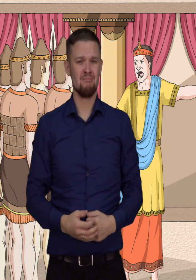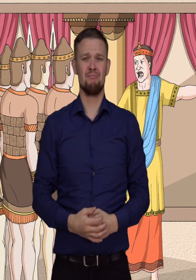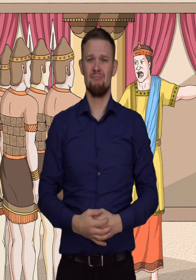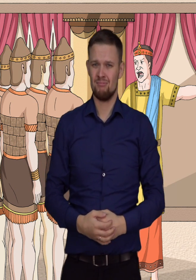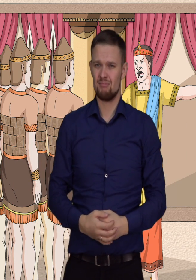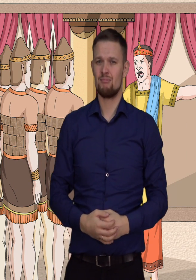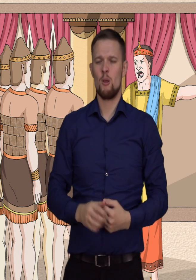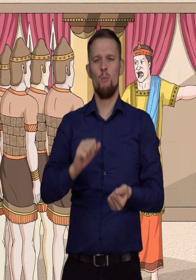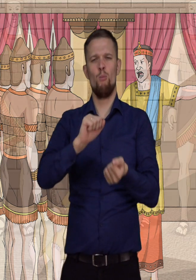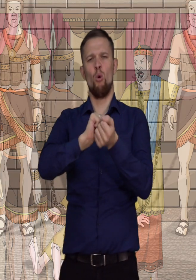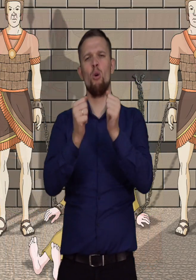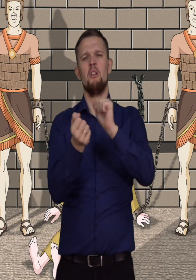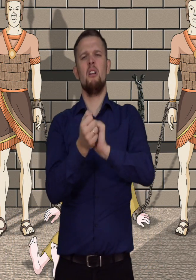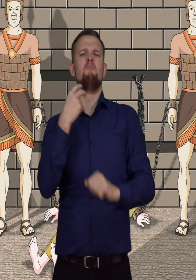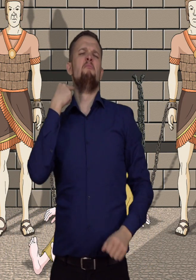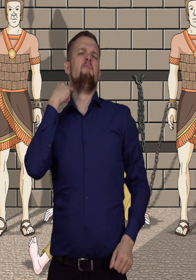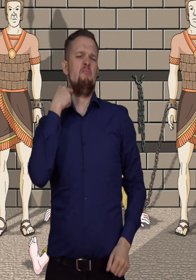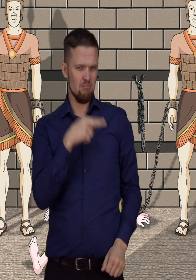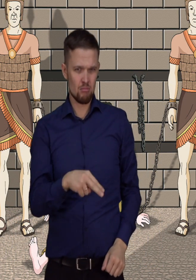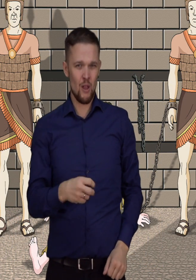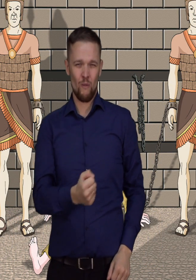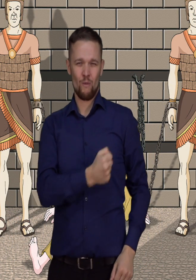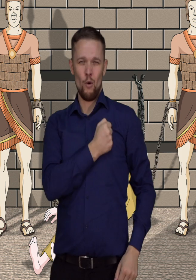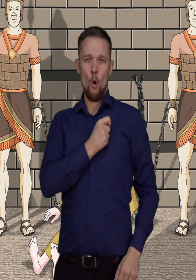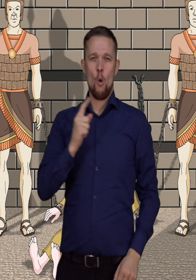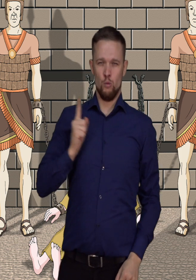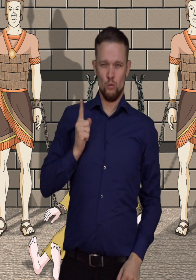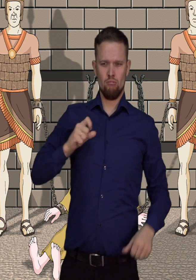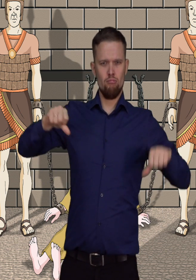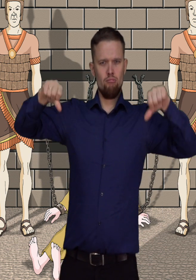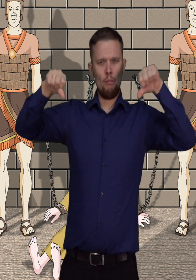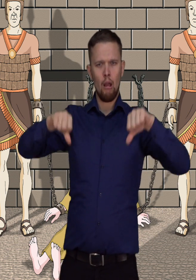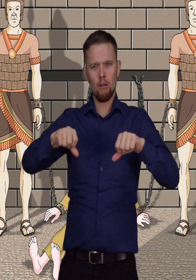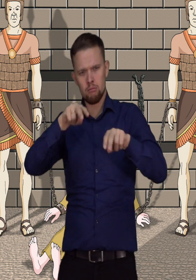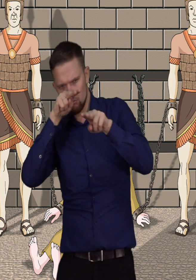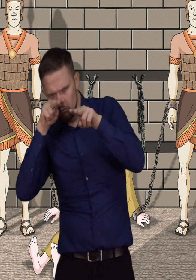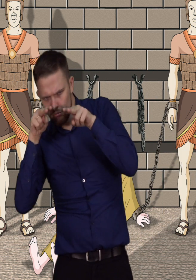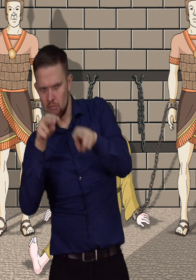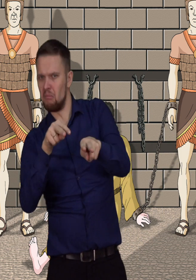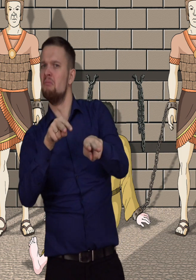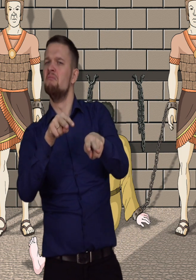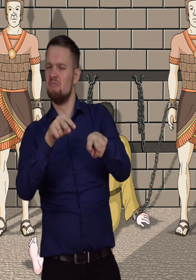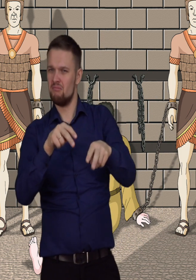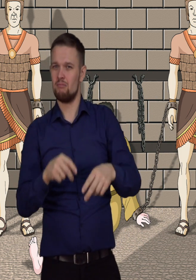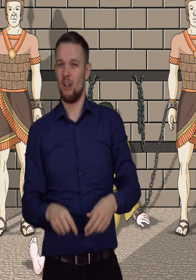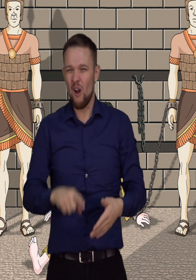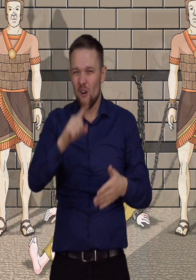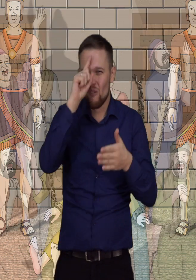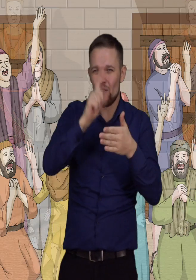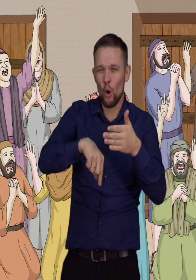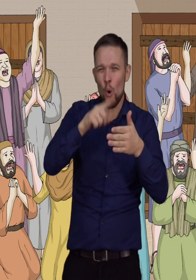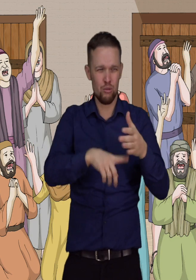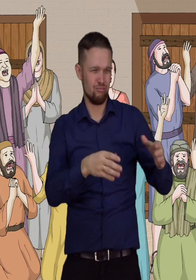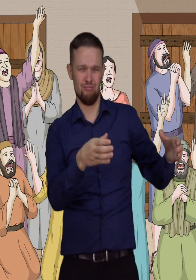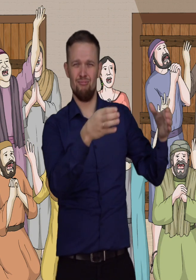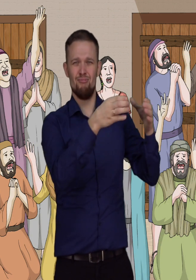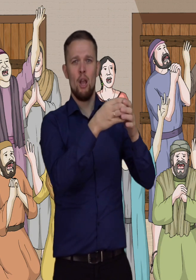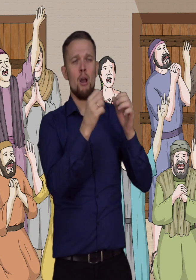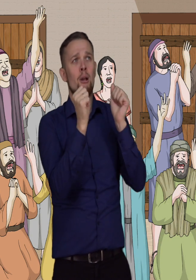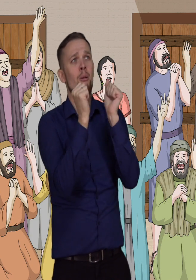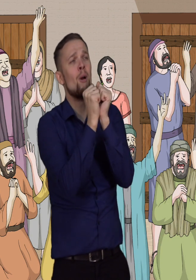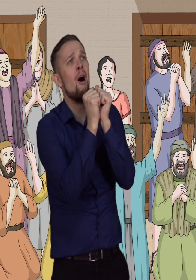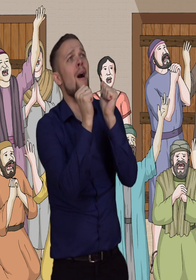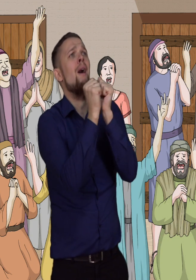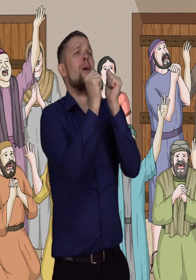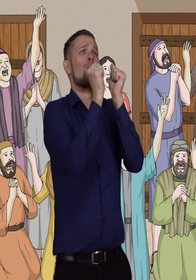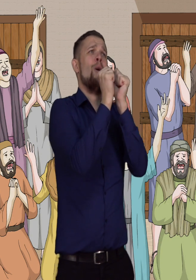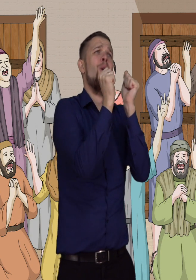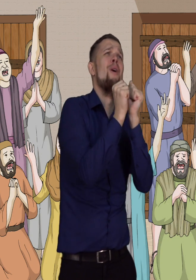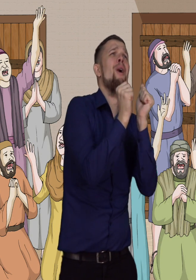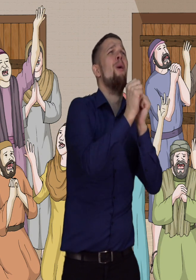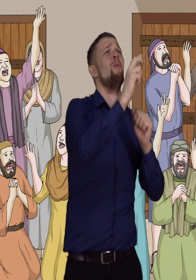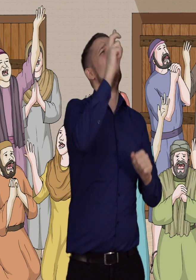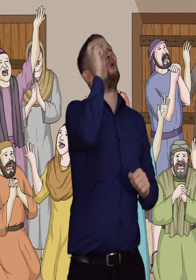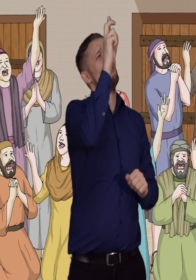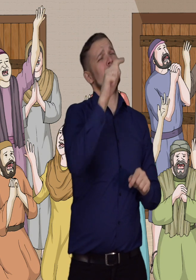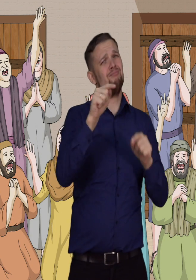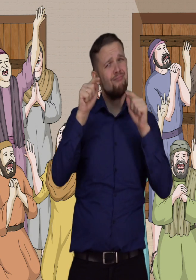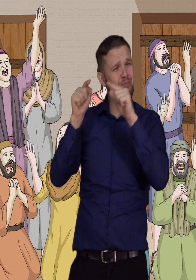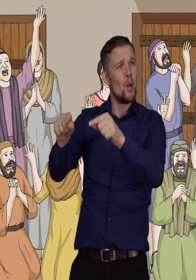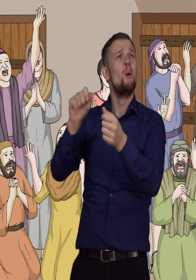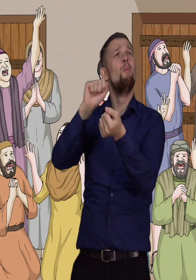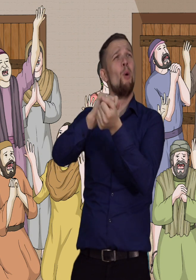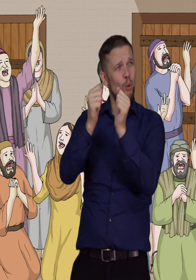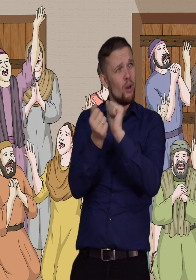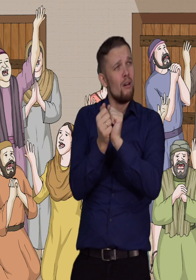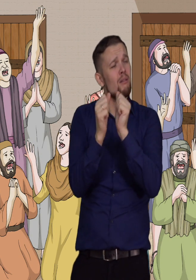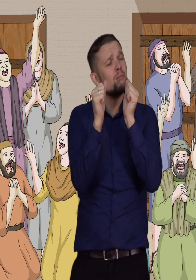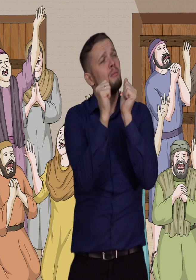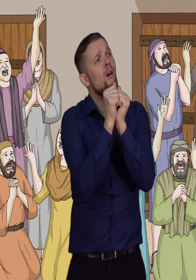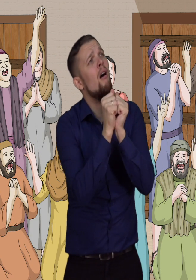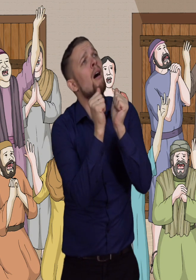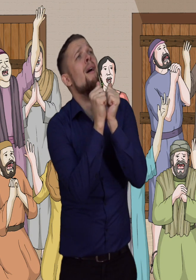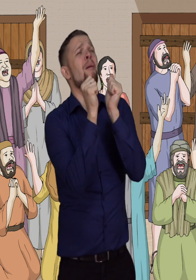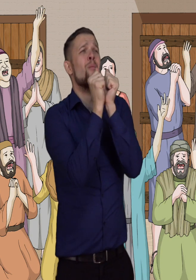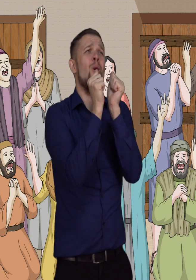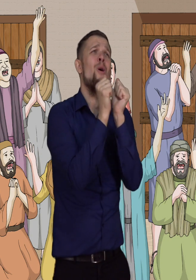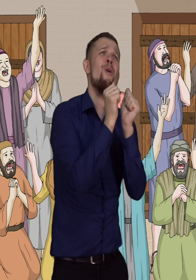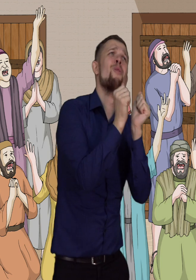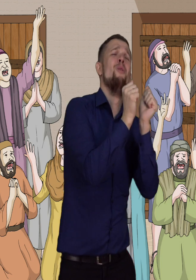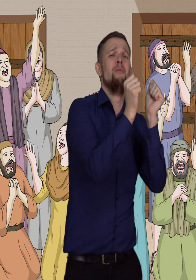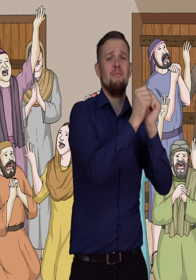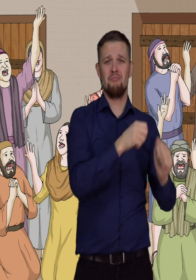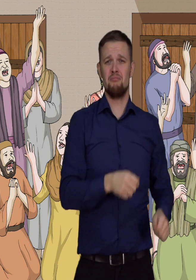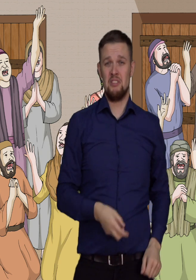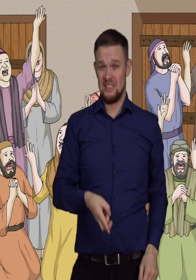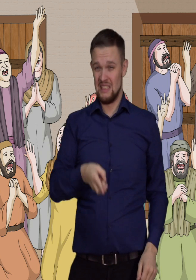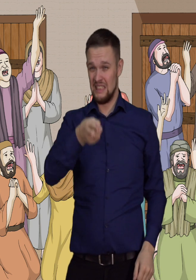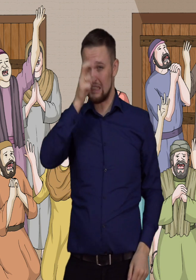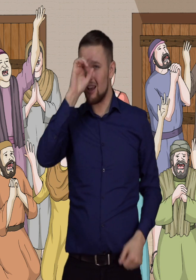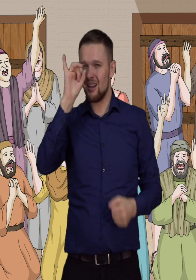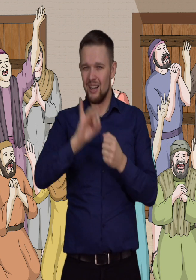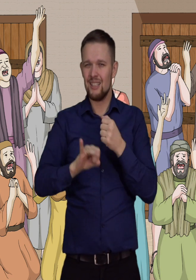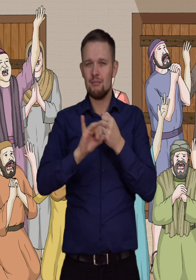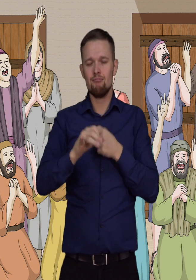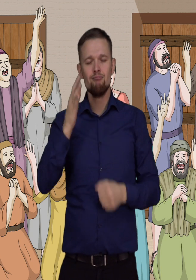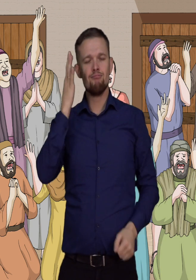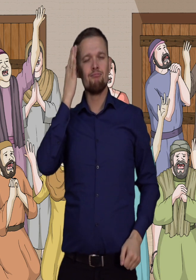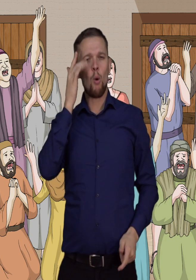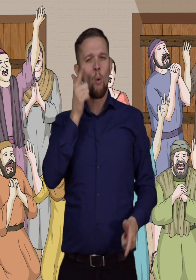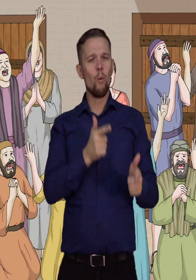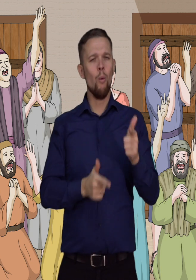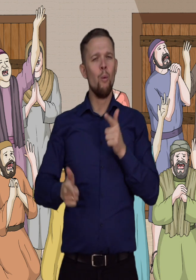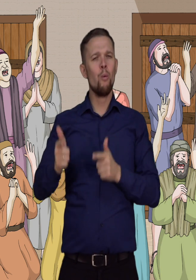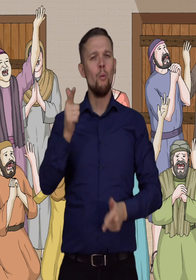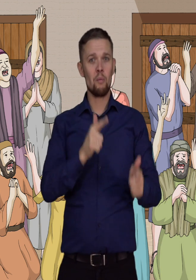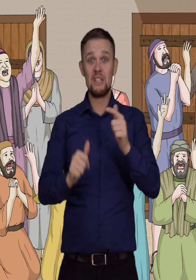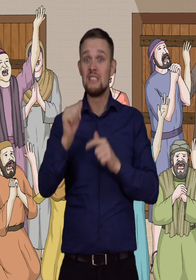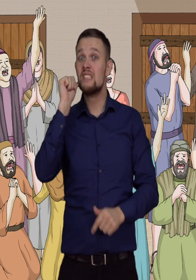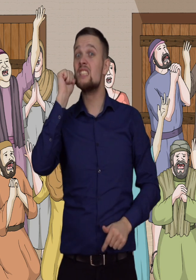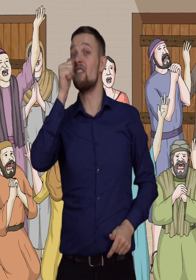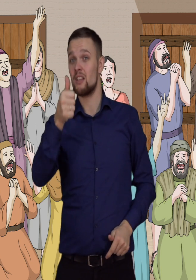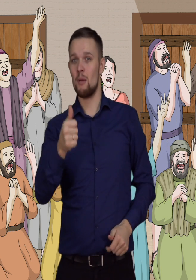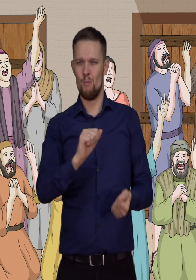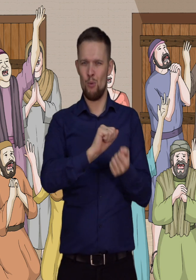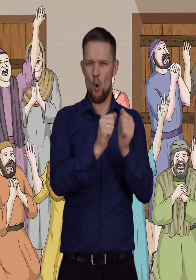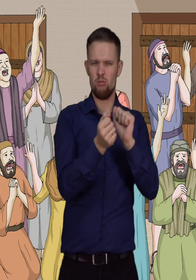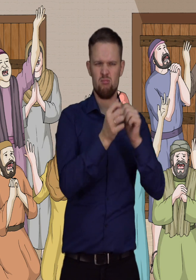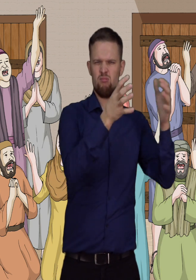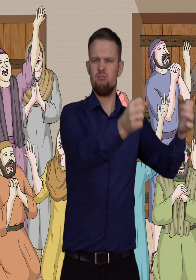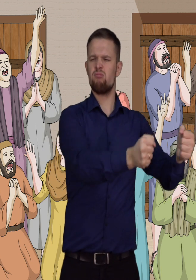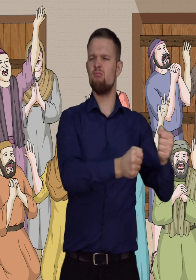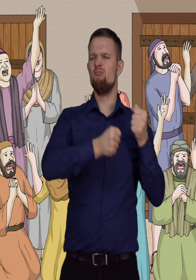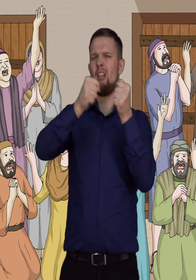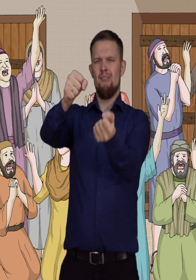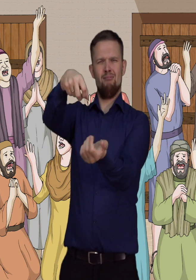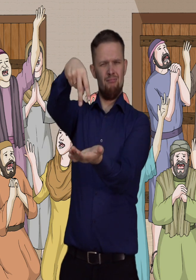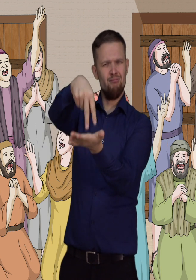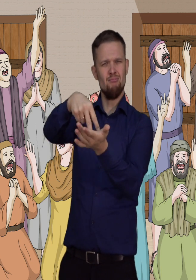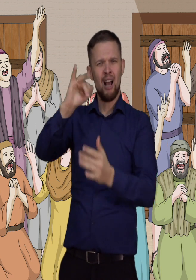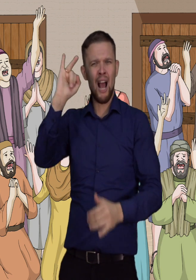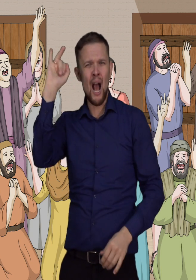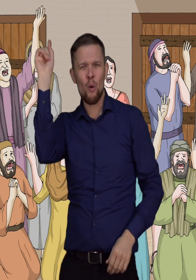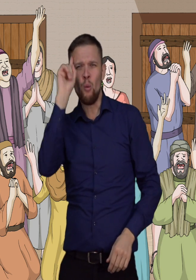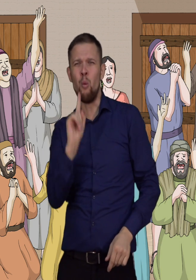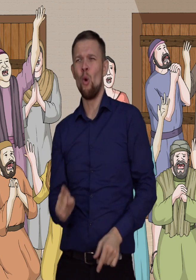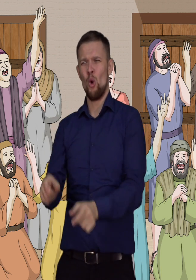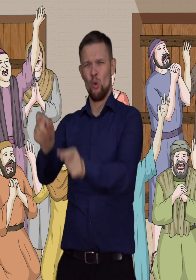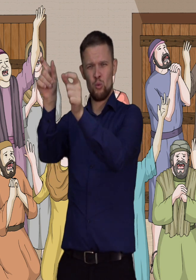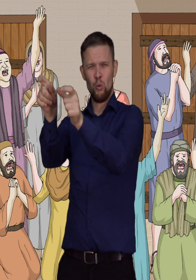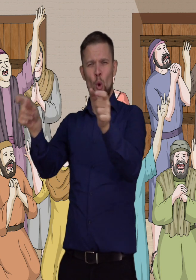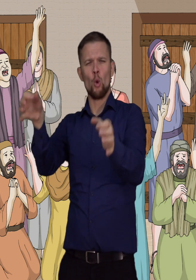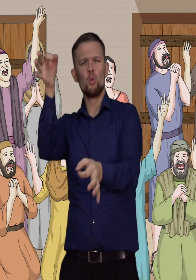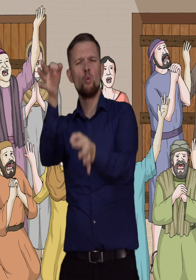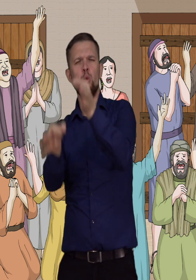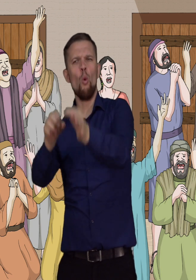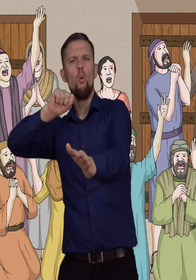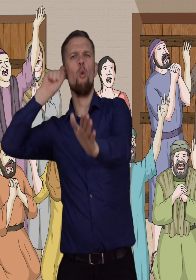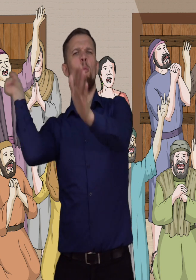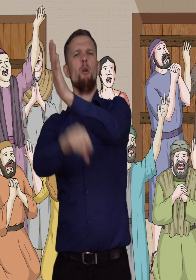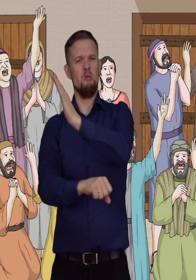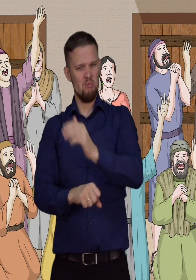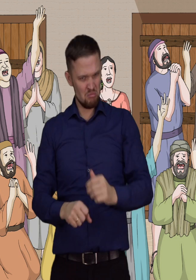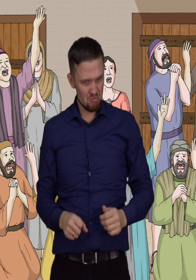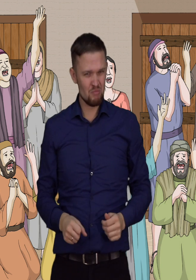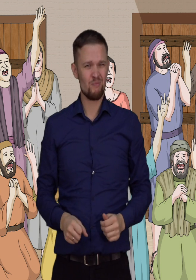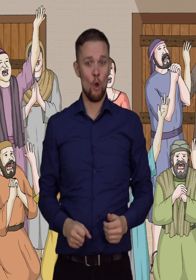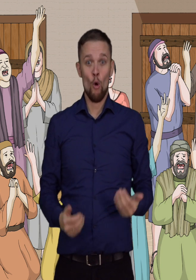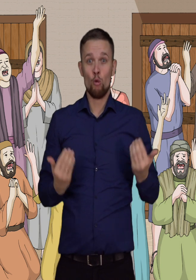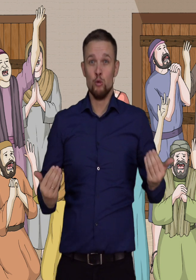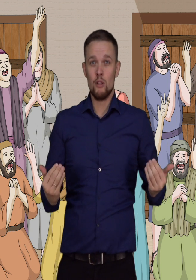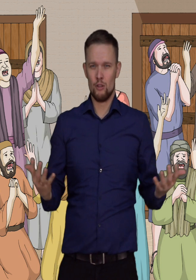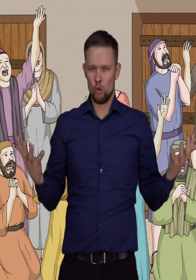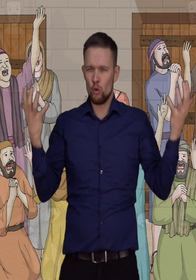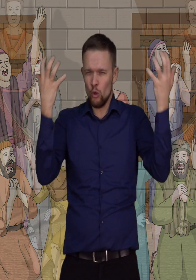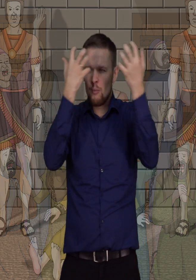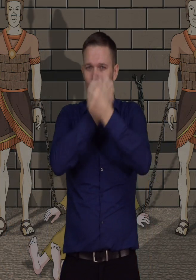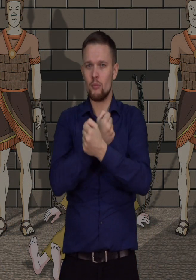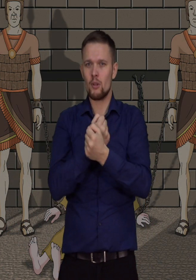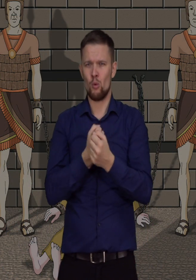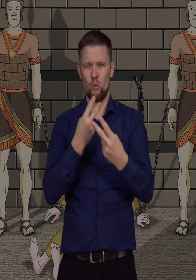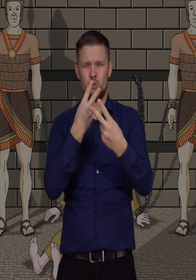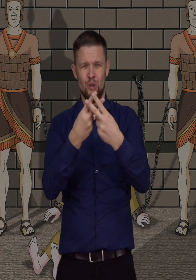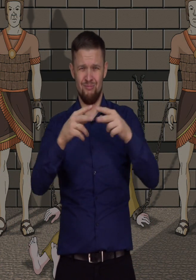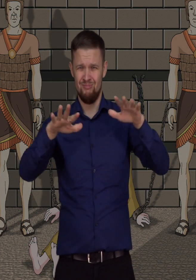So Peter was kept in prison, but the church was fervently praying to God for him.